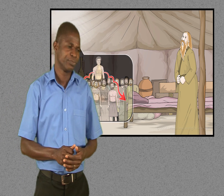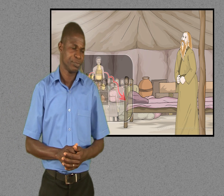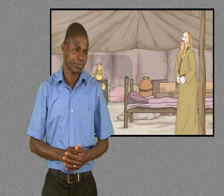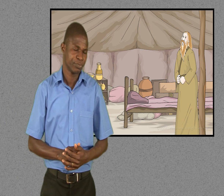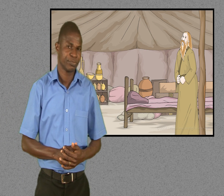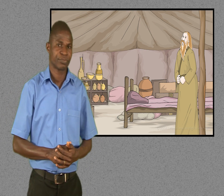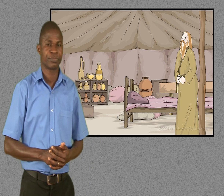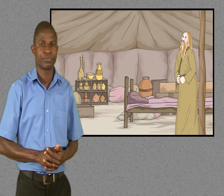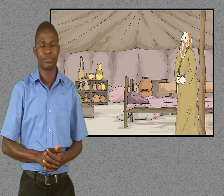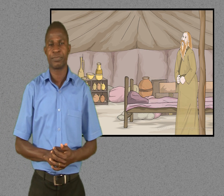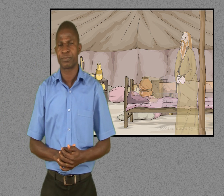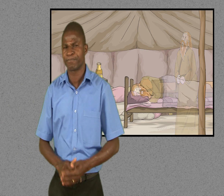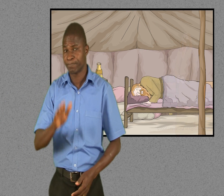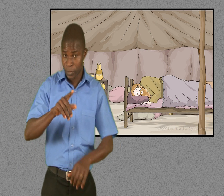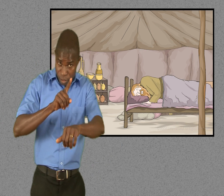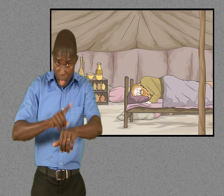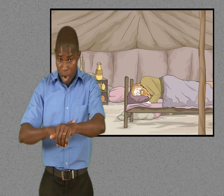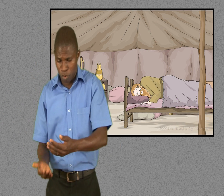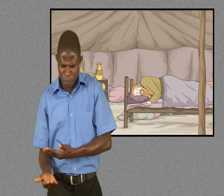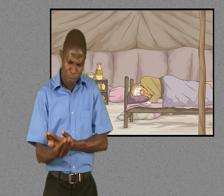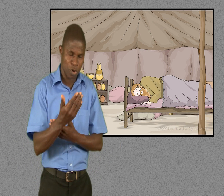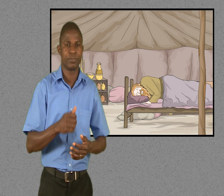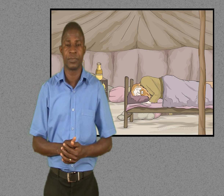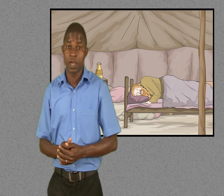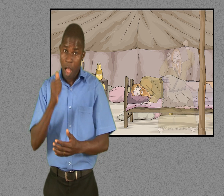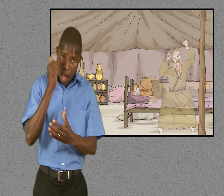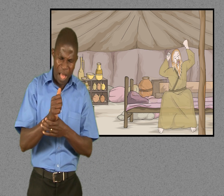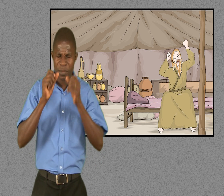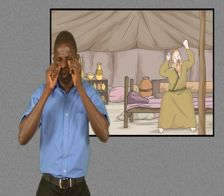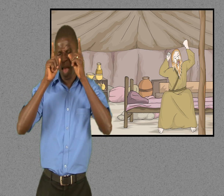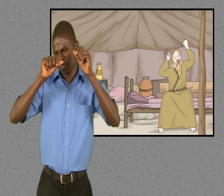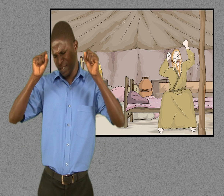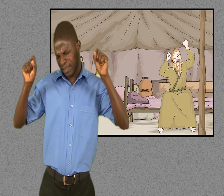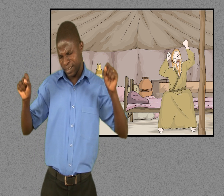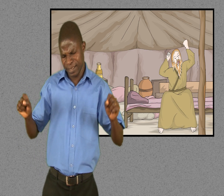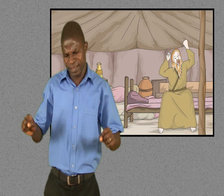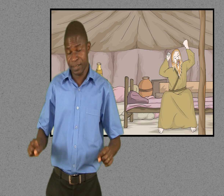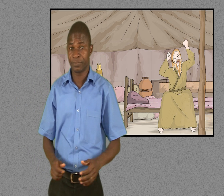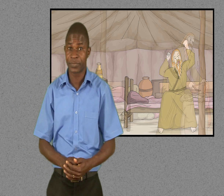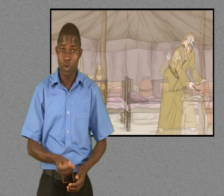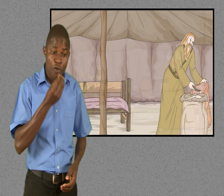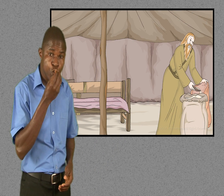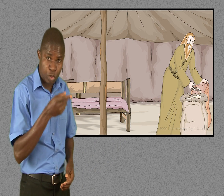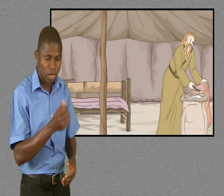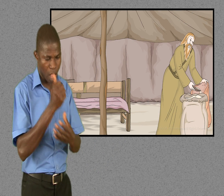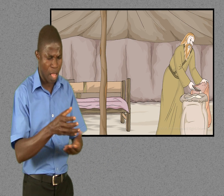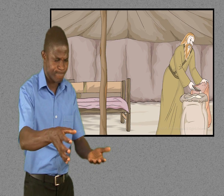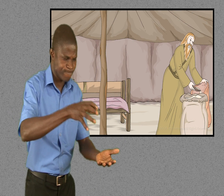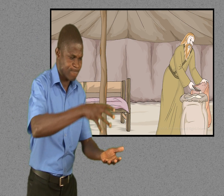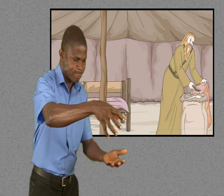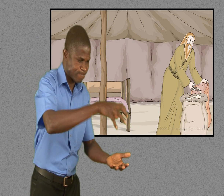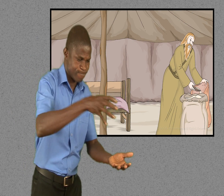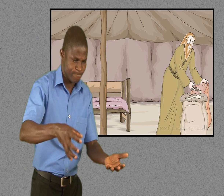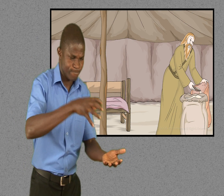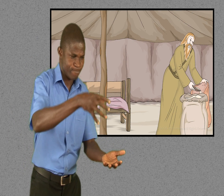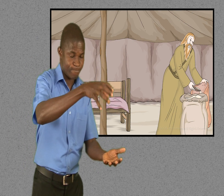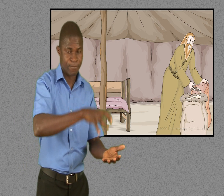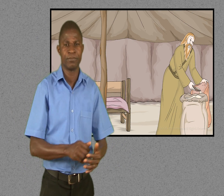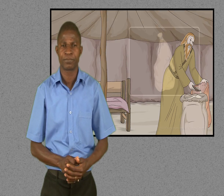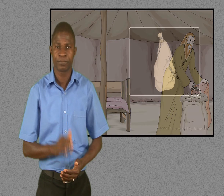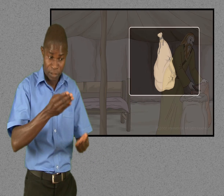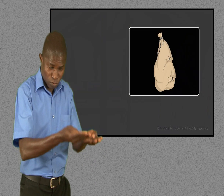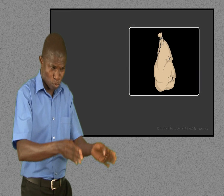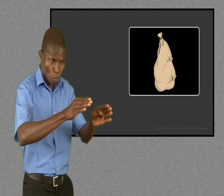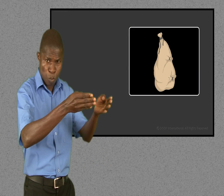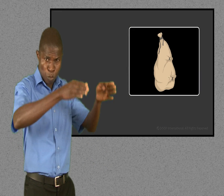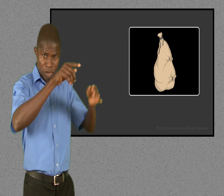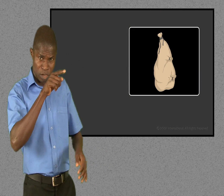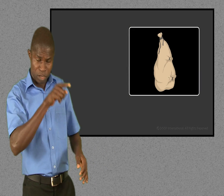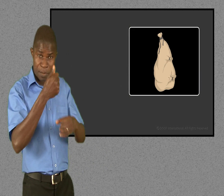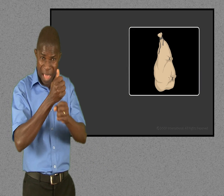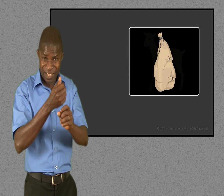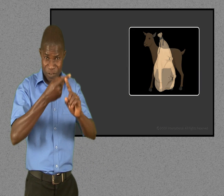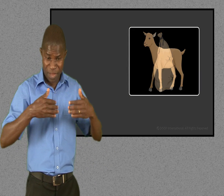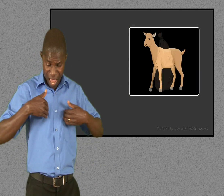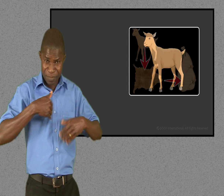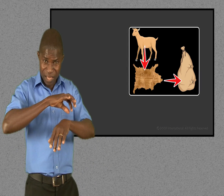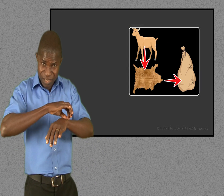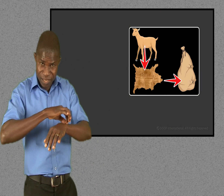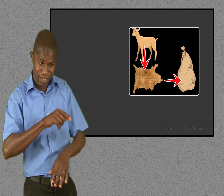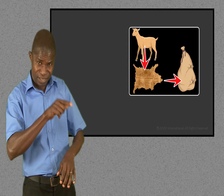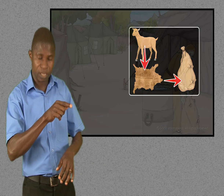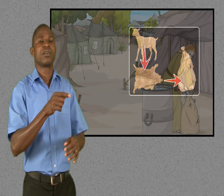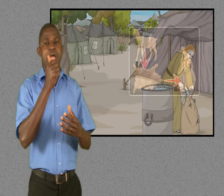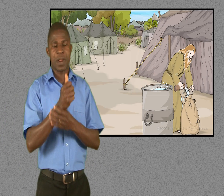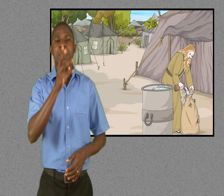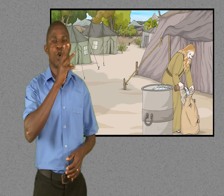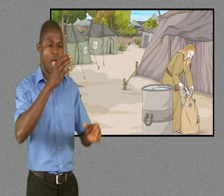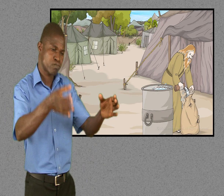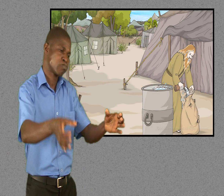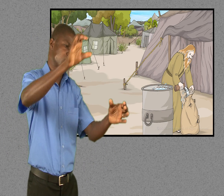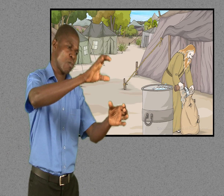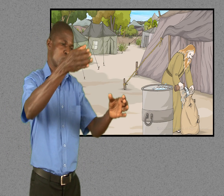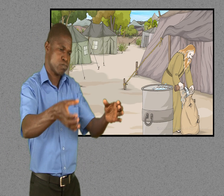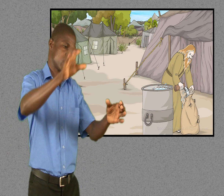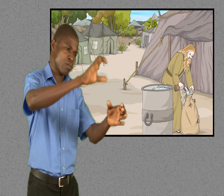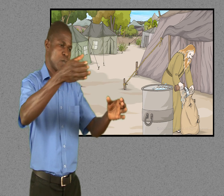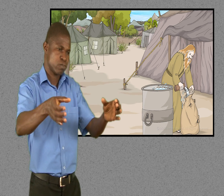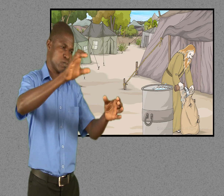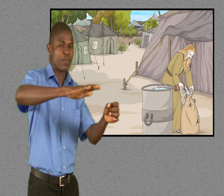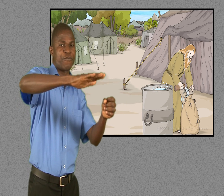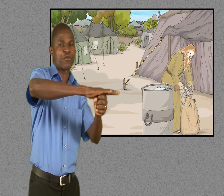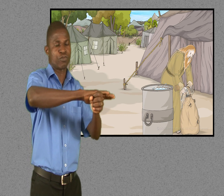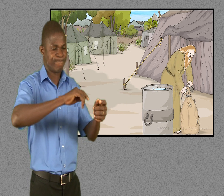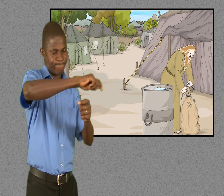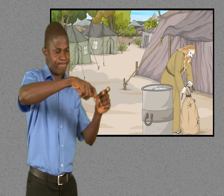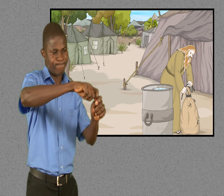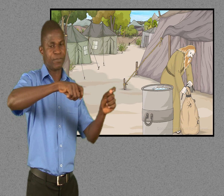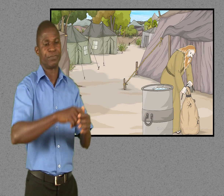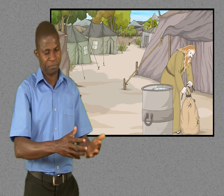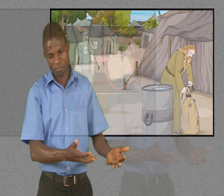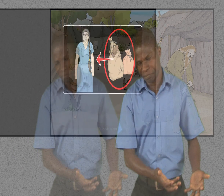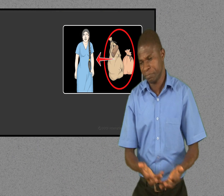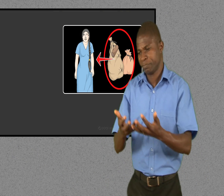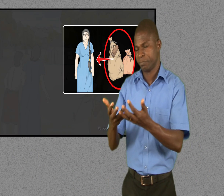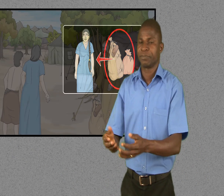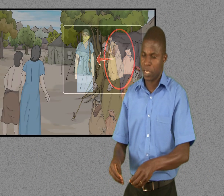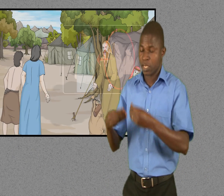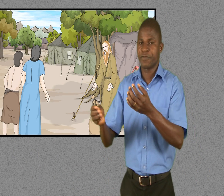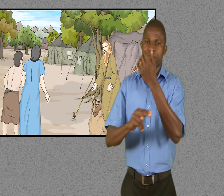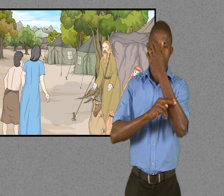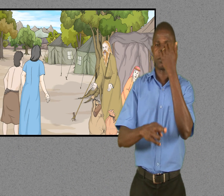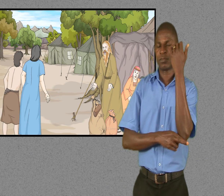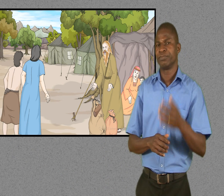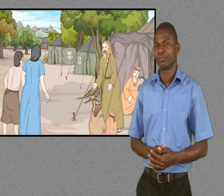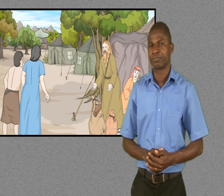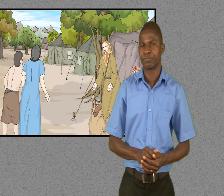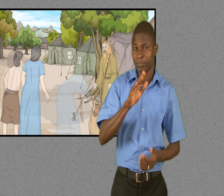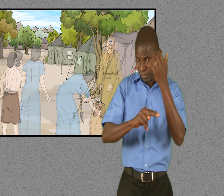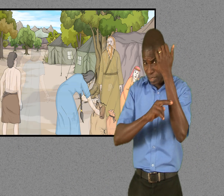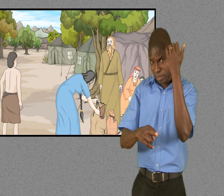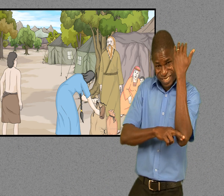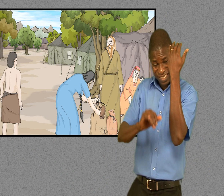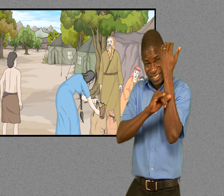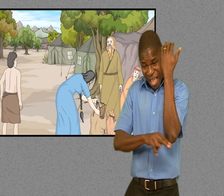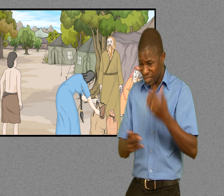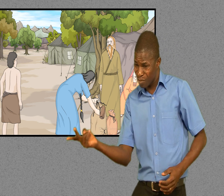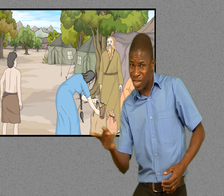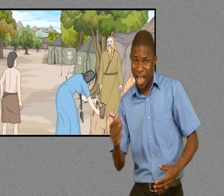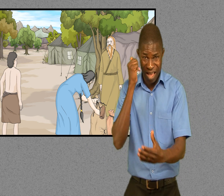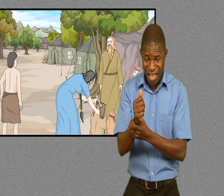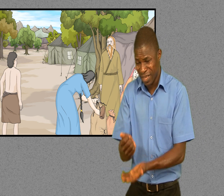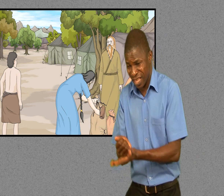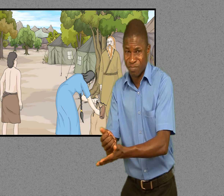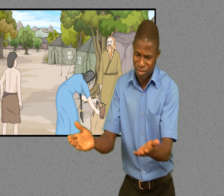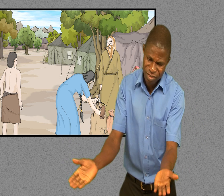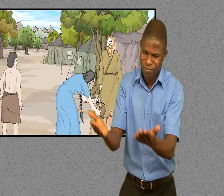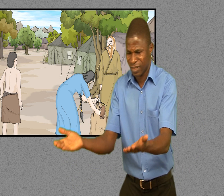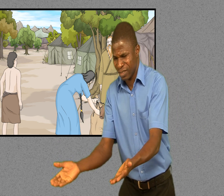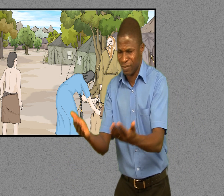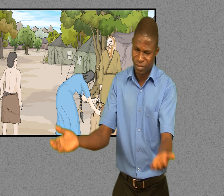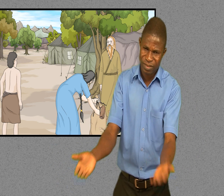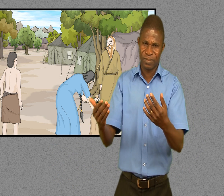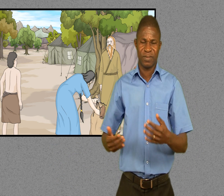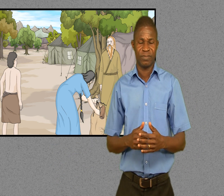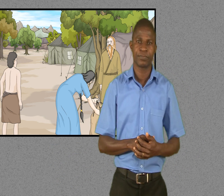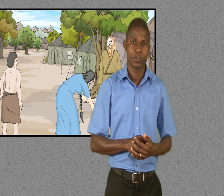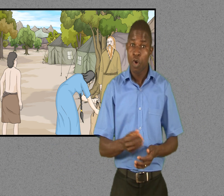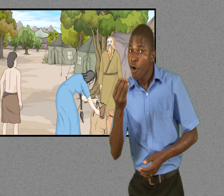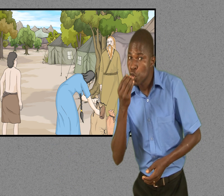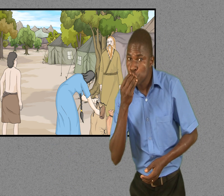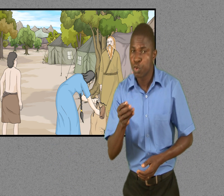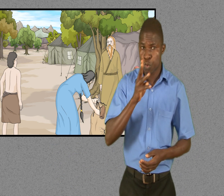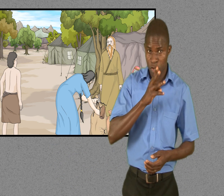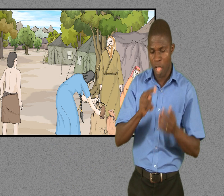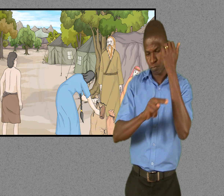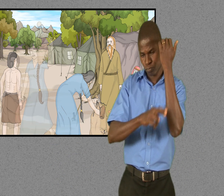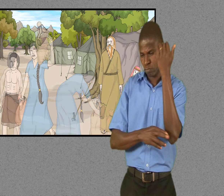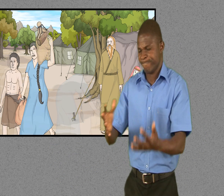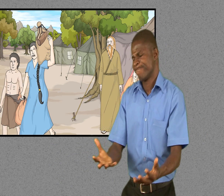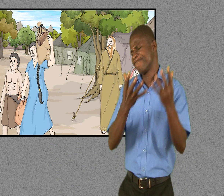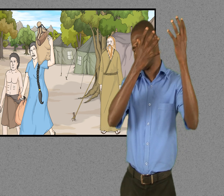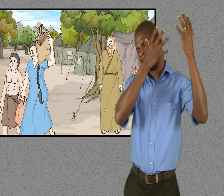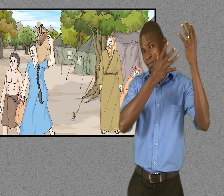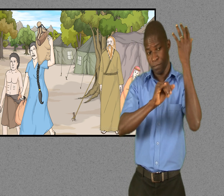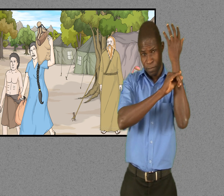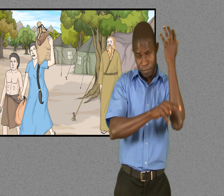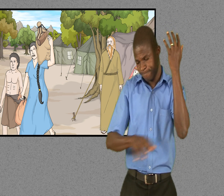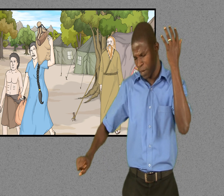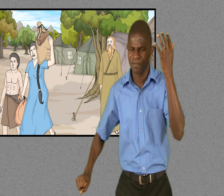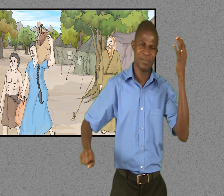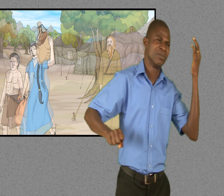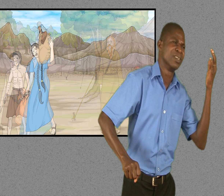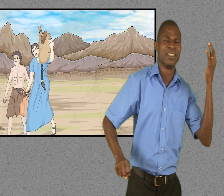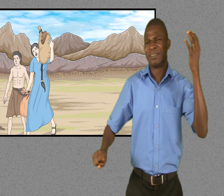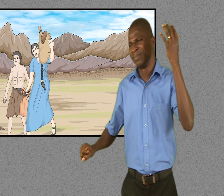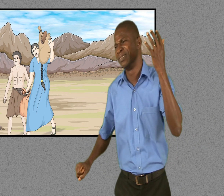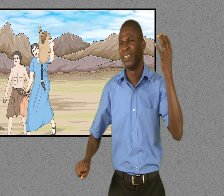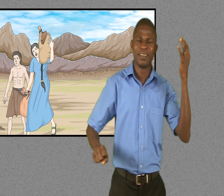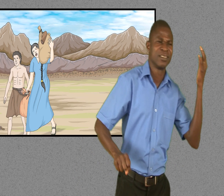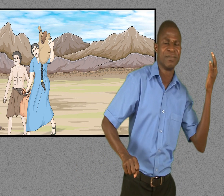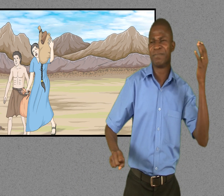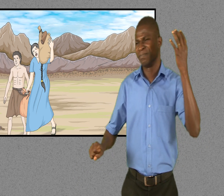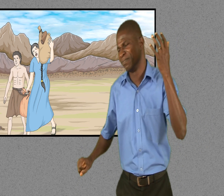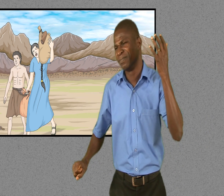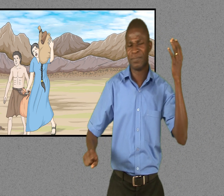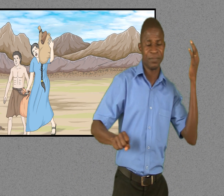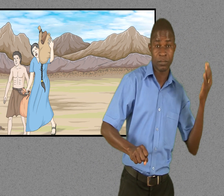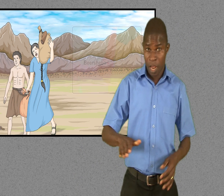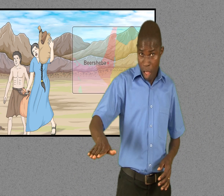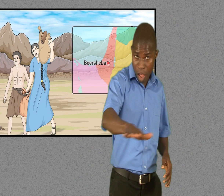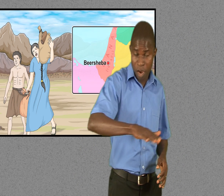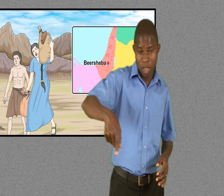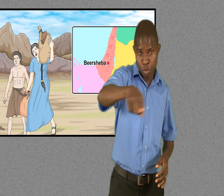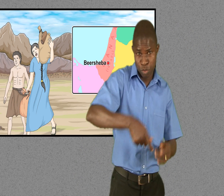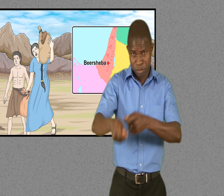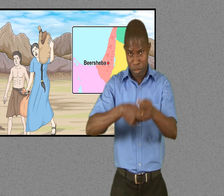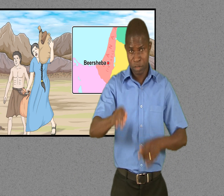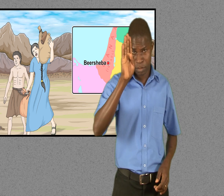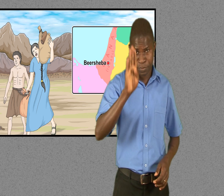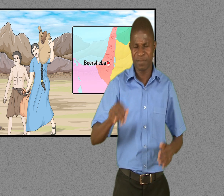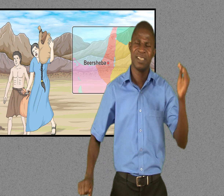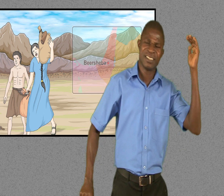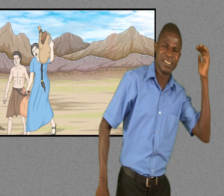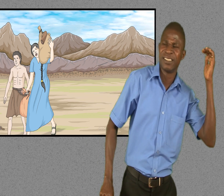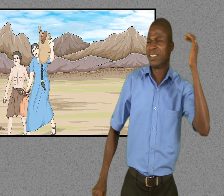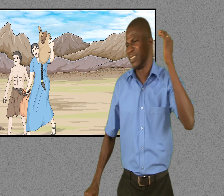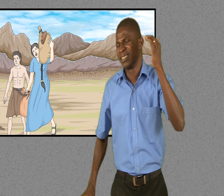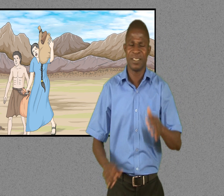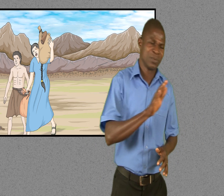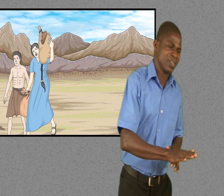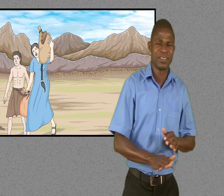Early in the morning, Abraham got up, took bread and a skin of water, put them on Hagar’s shoulders, and sent her away with the boy.